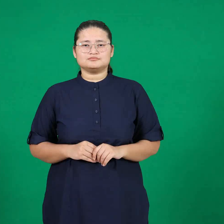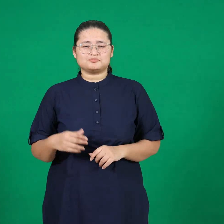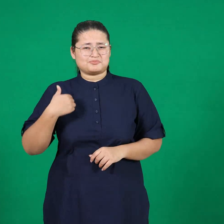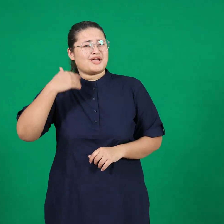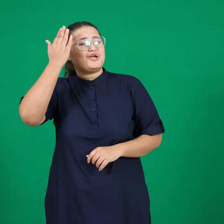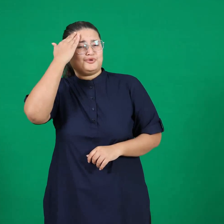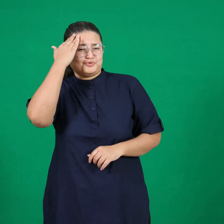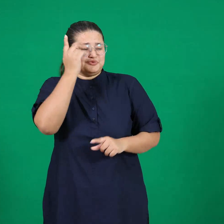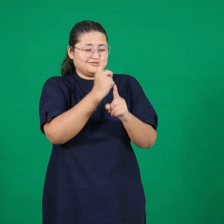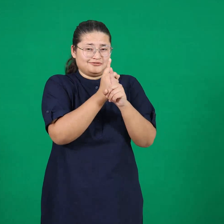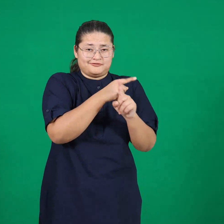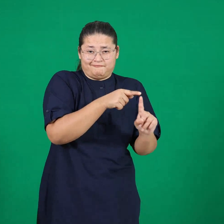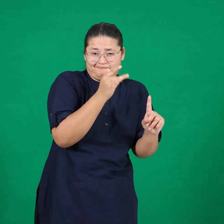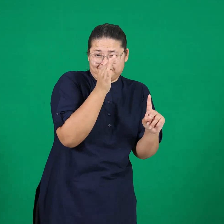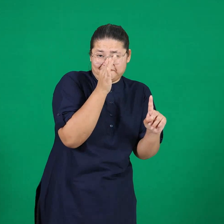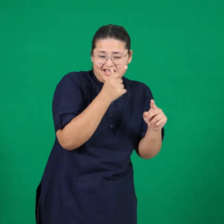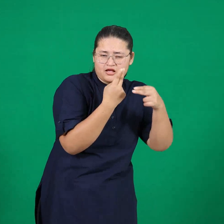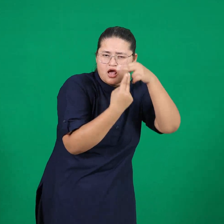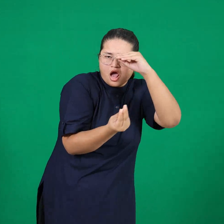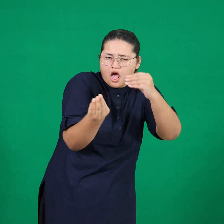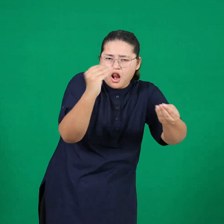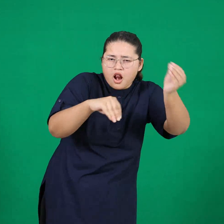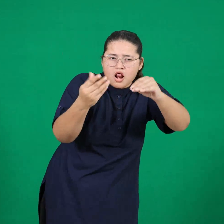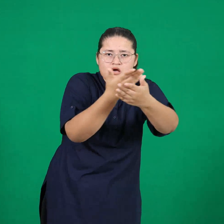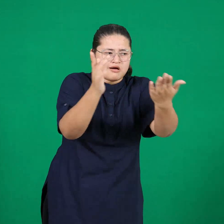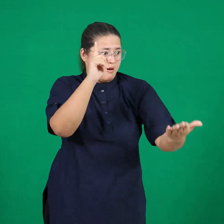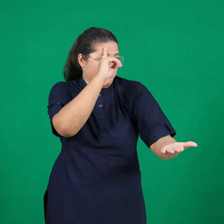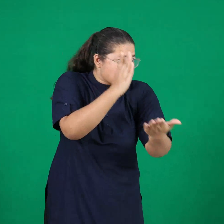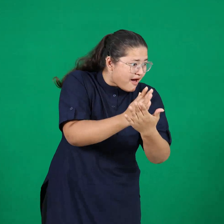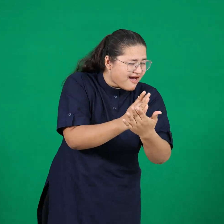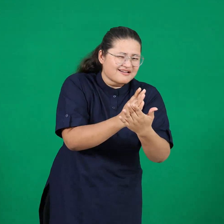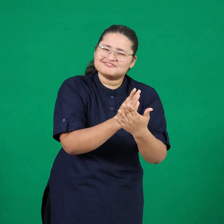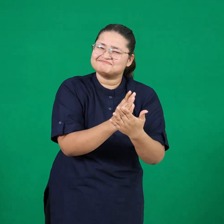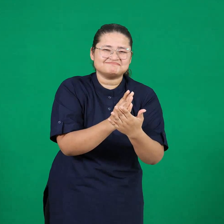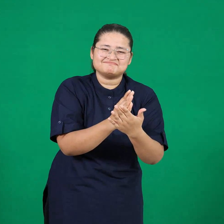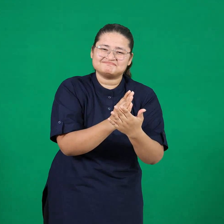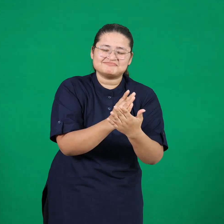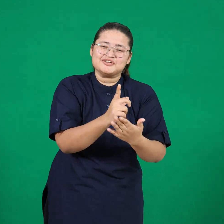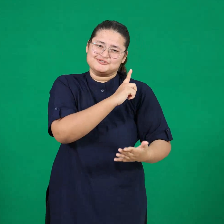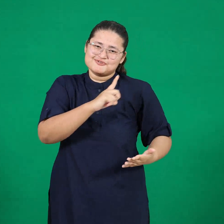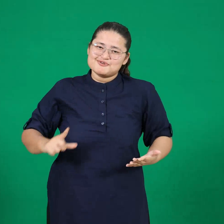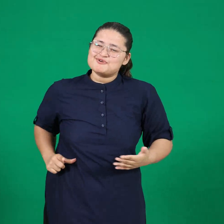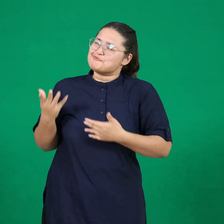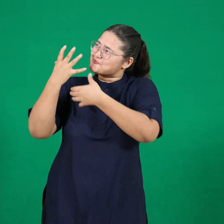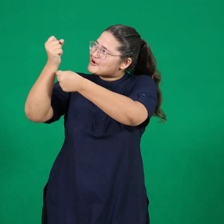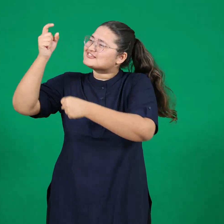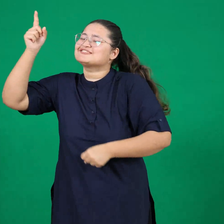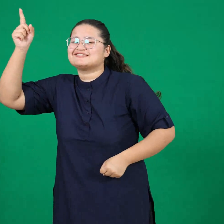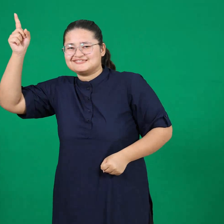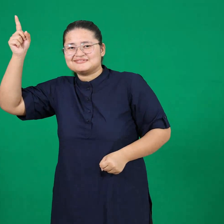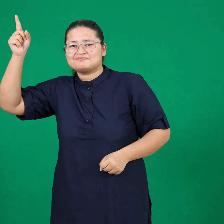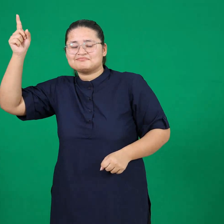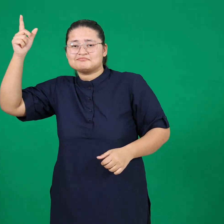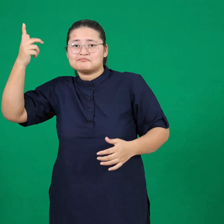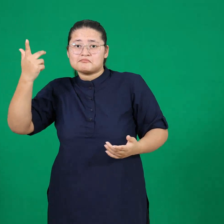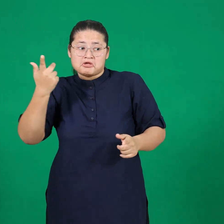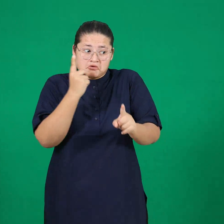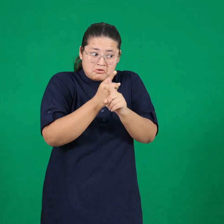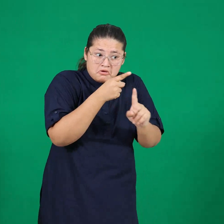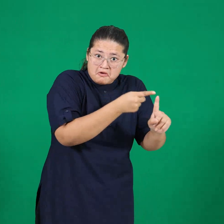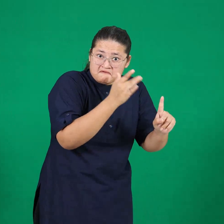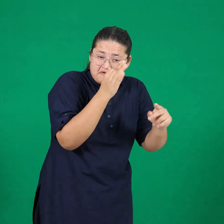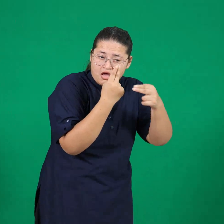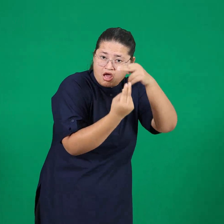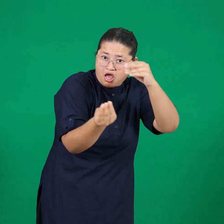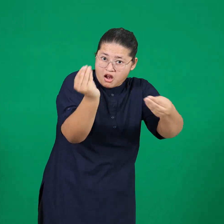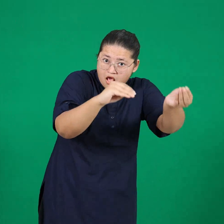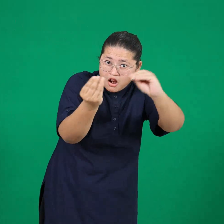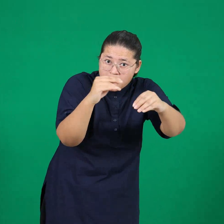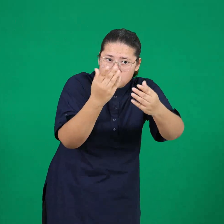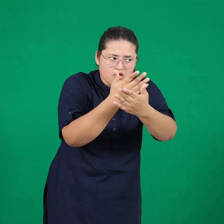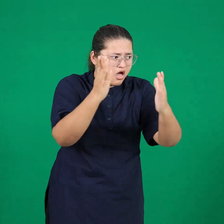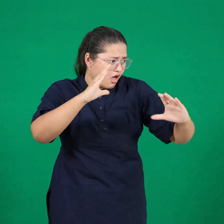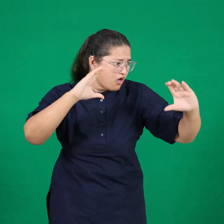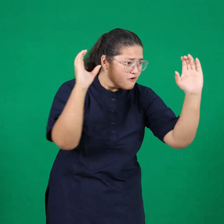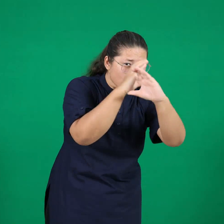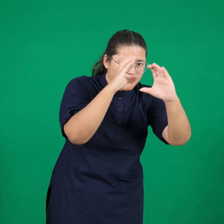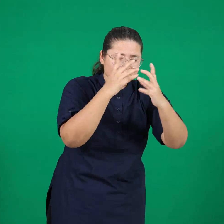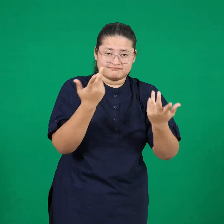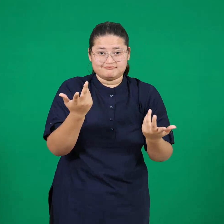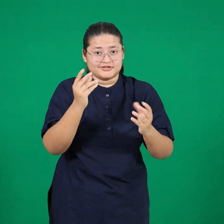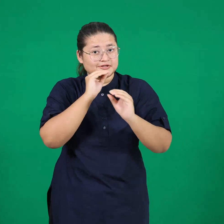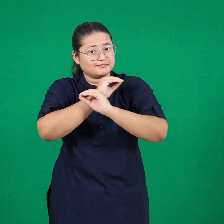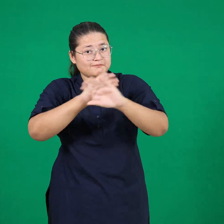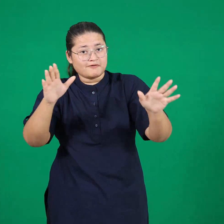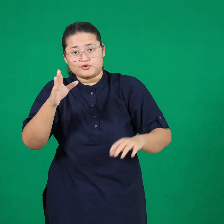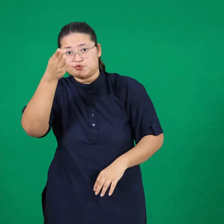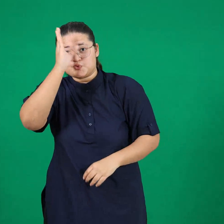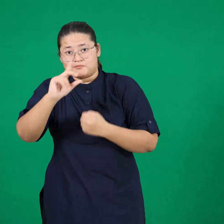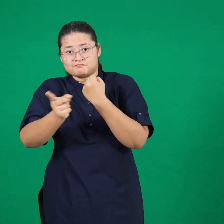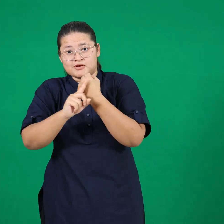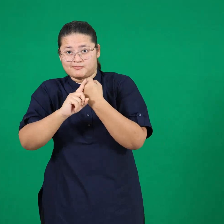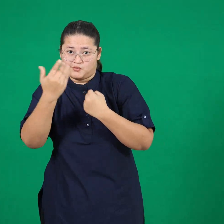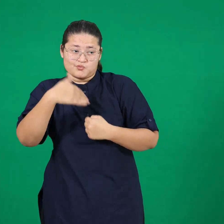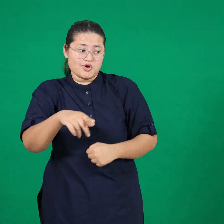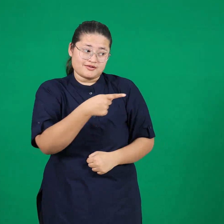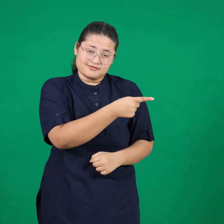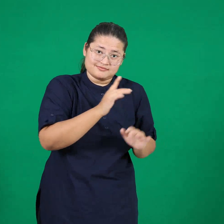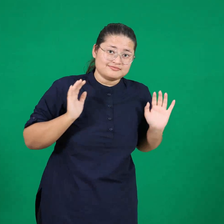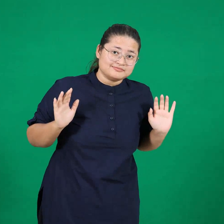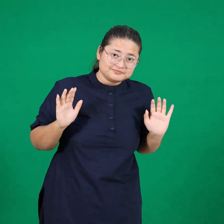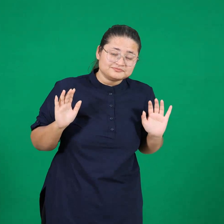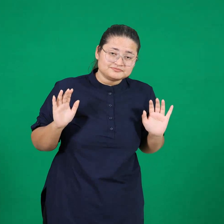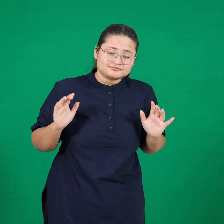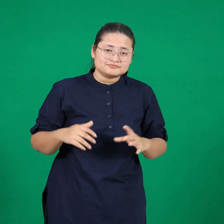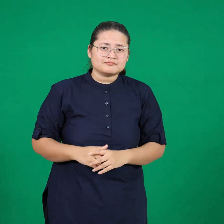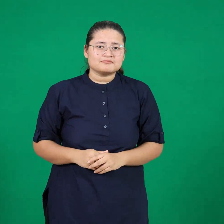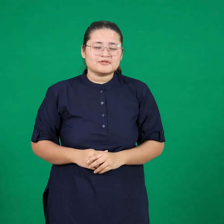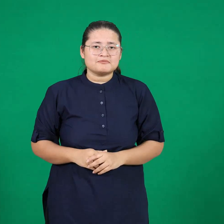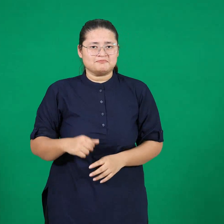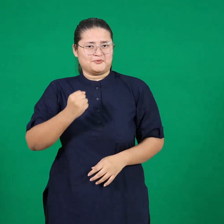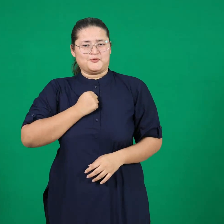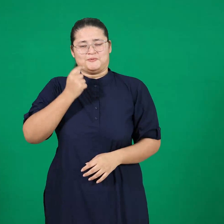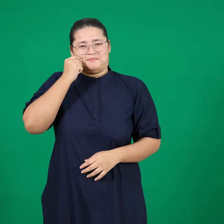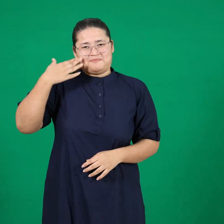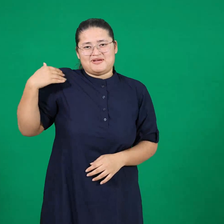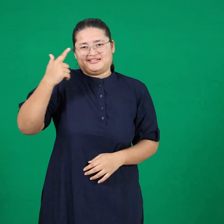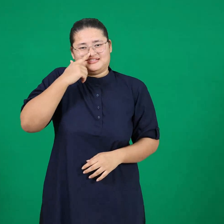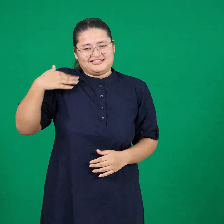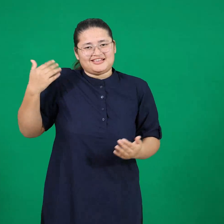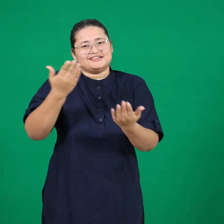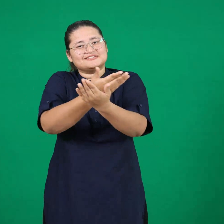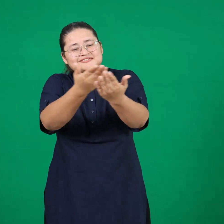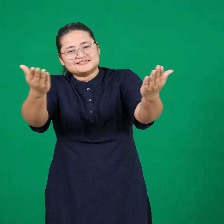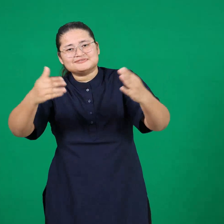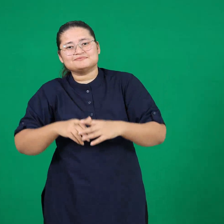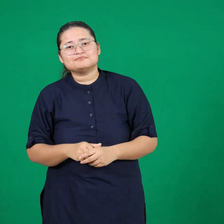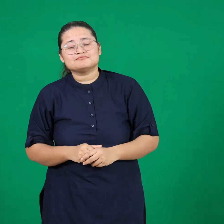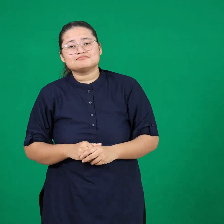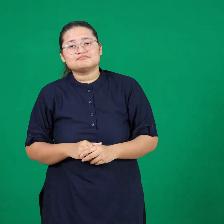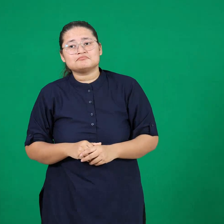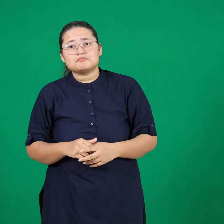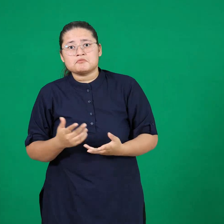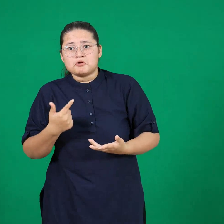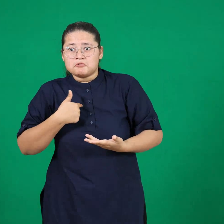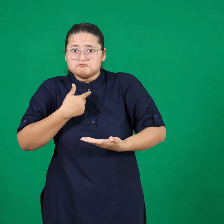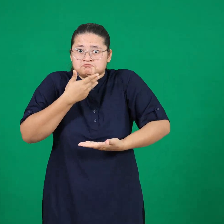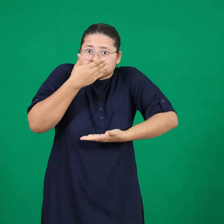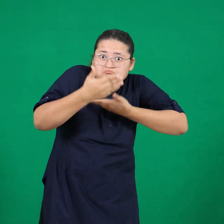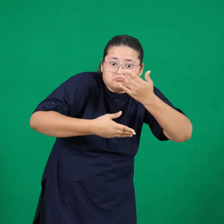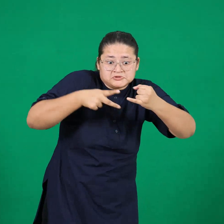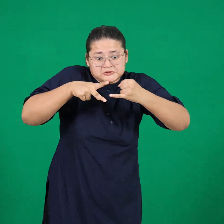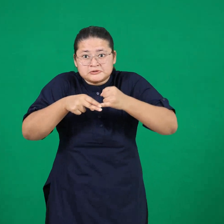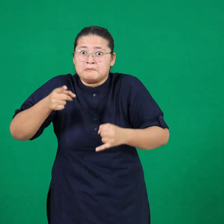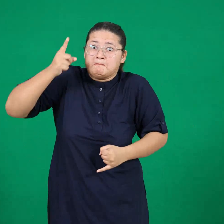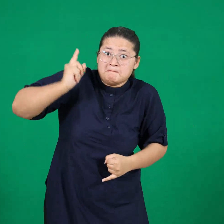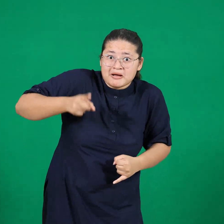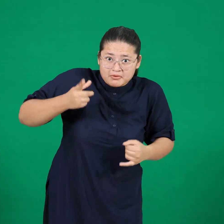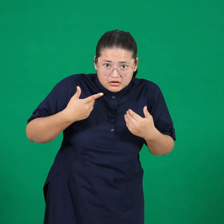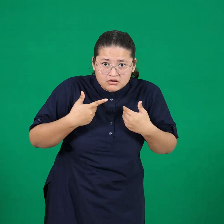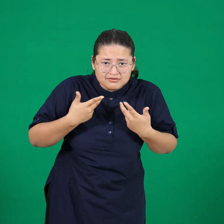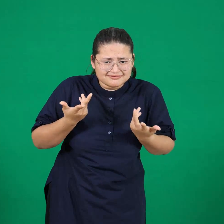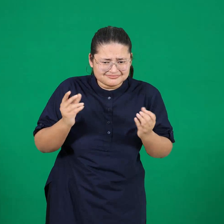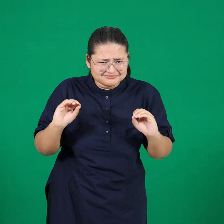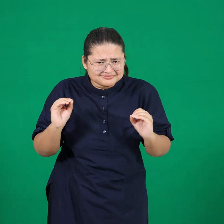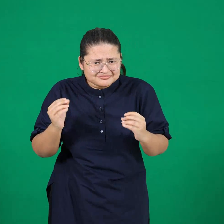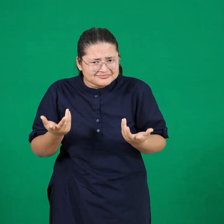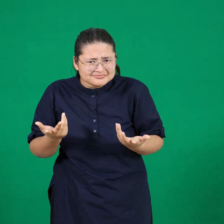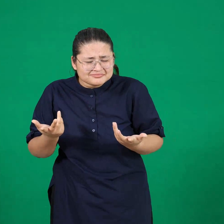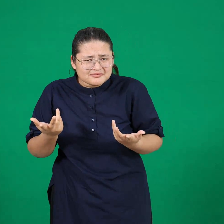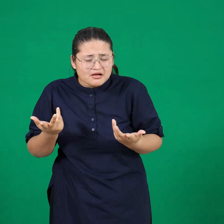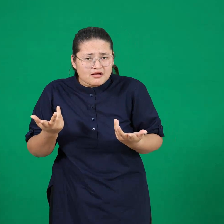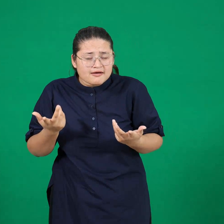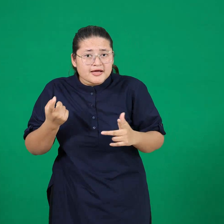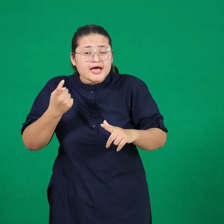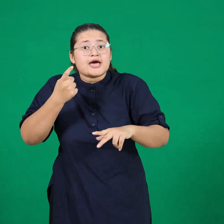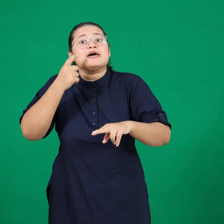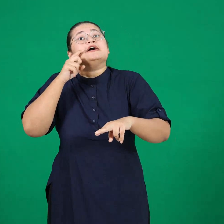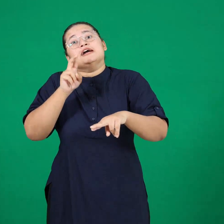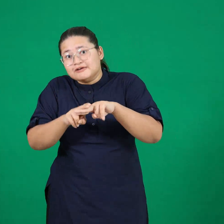I am confident in the Lord that you will take no other view. The one who is troubling you will bear the judgment, whoever he may be.